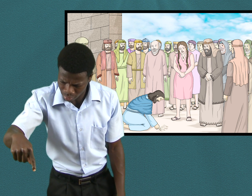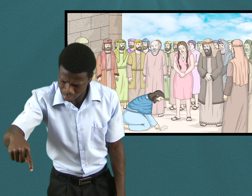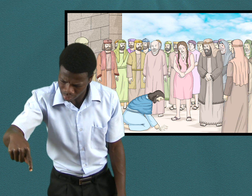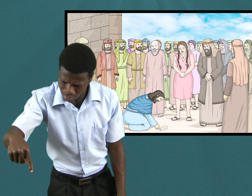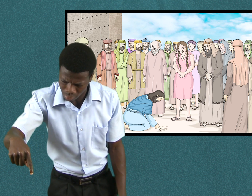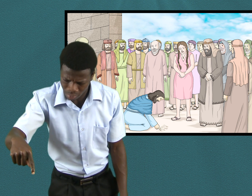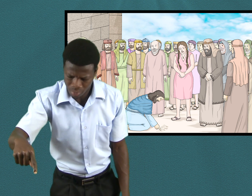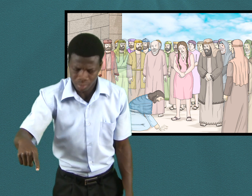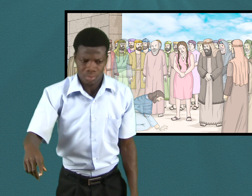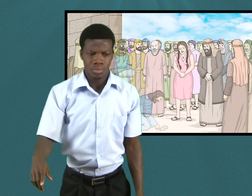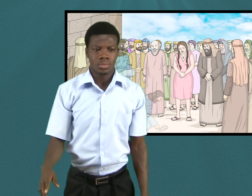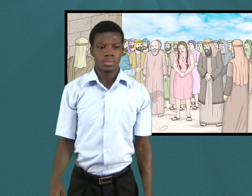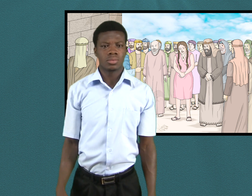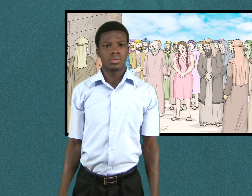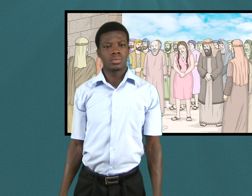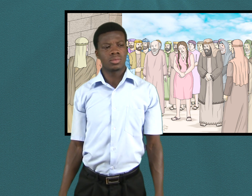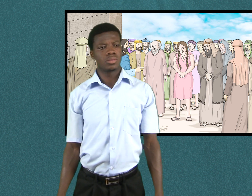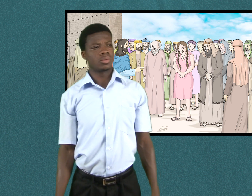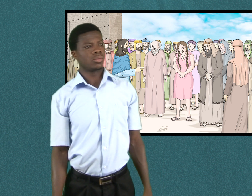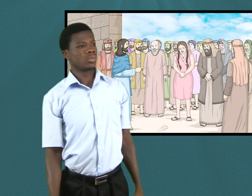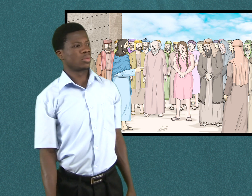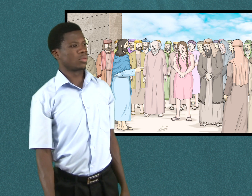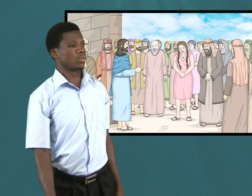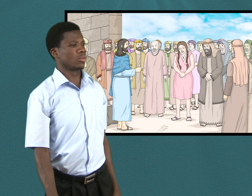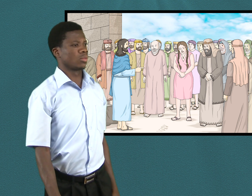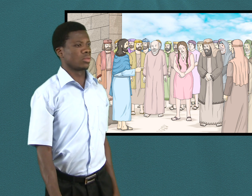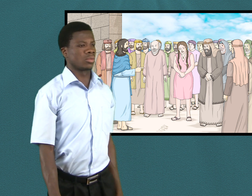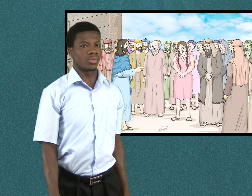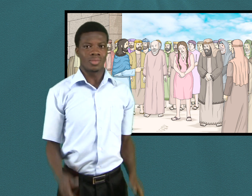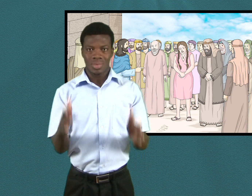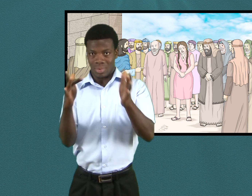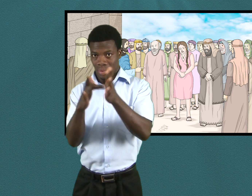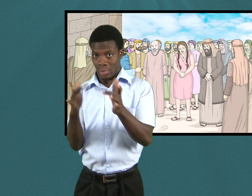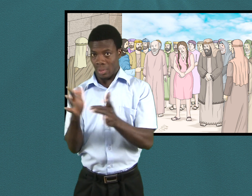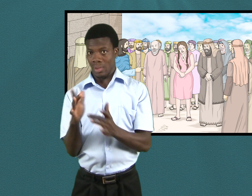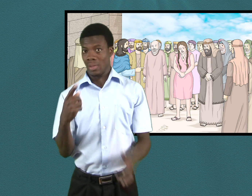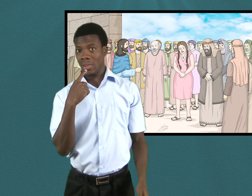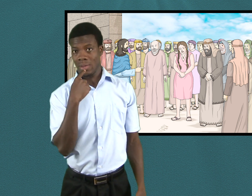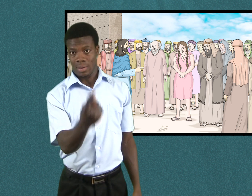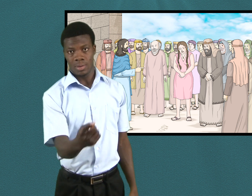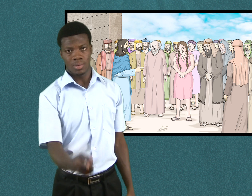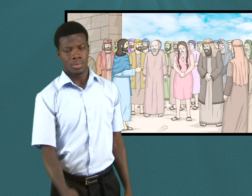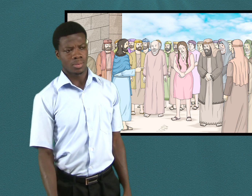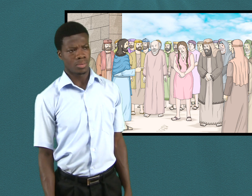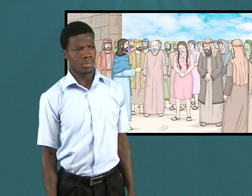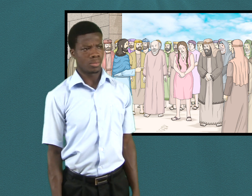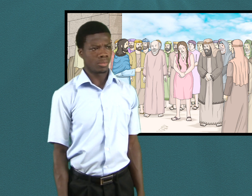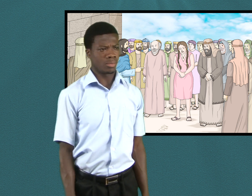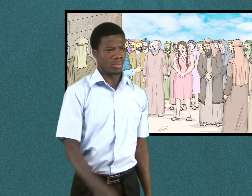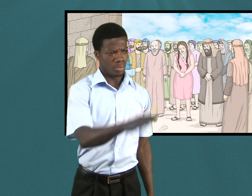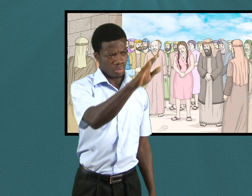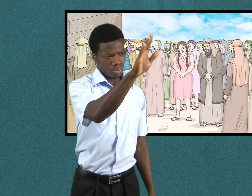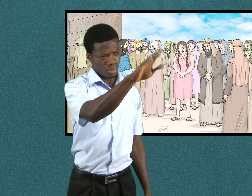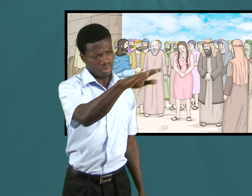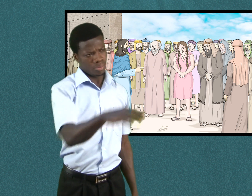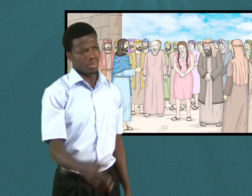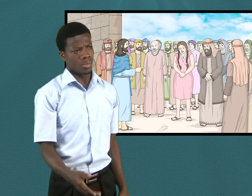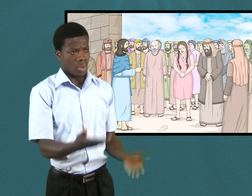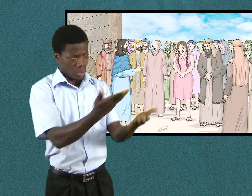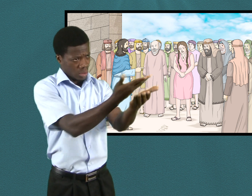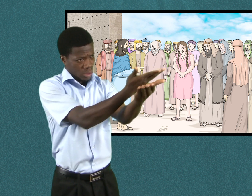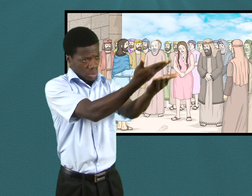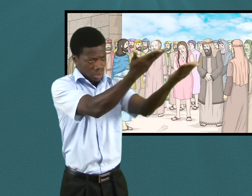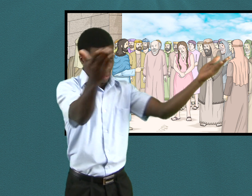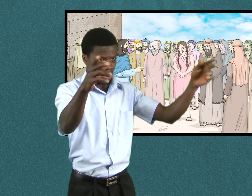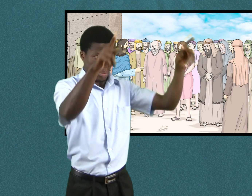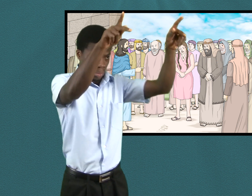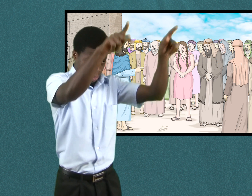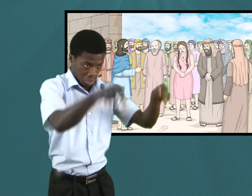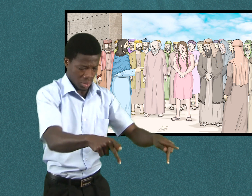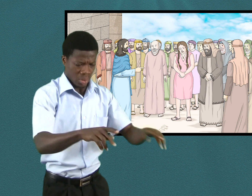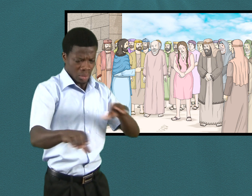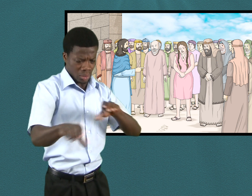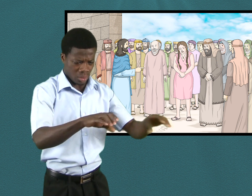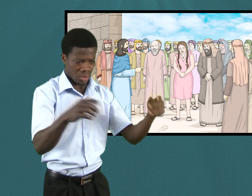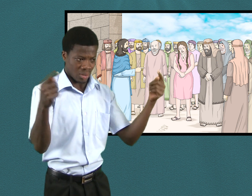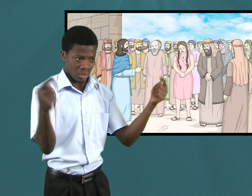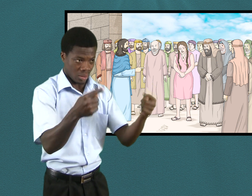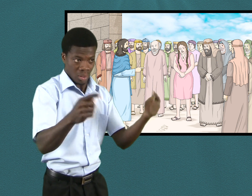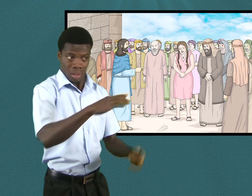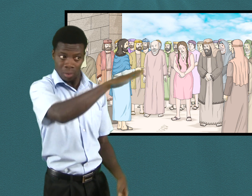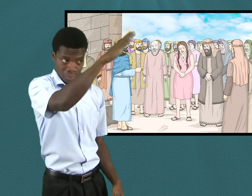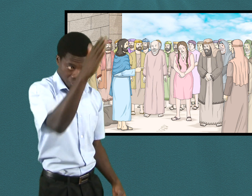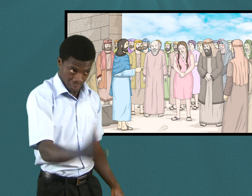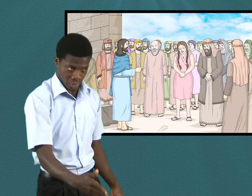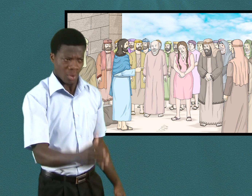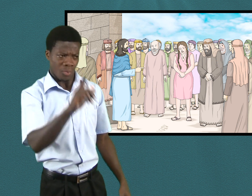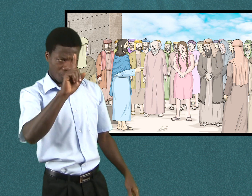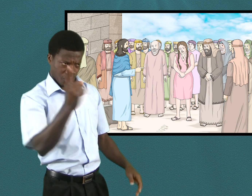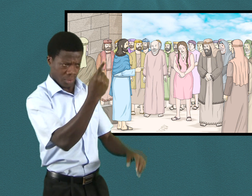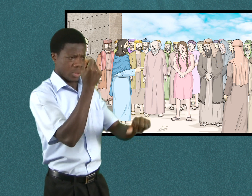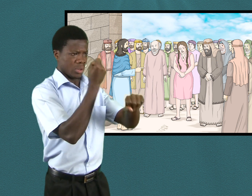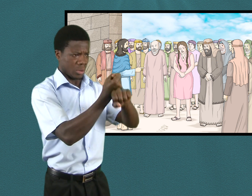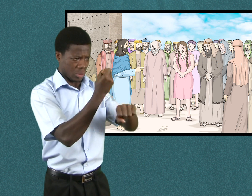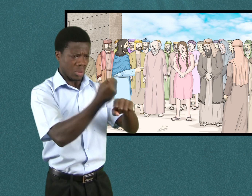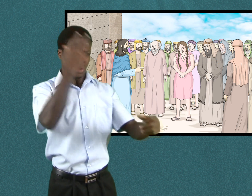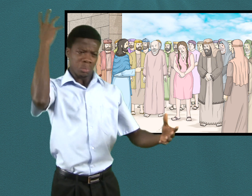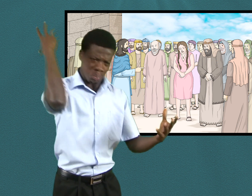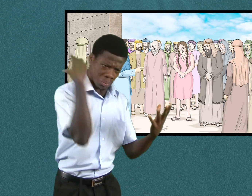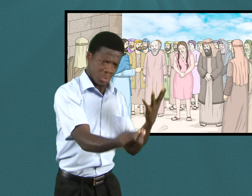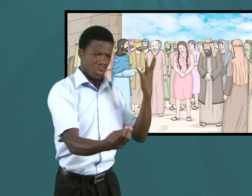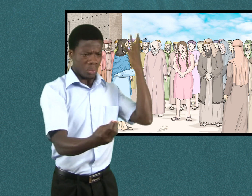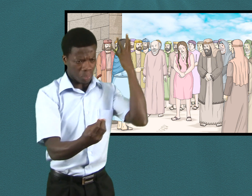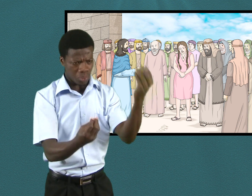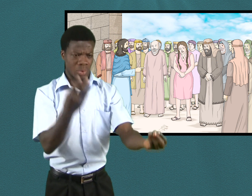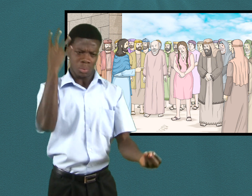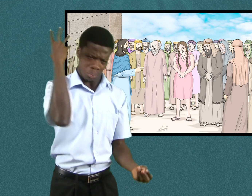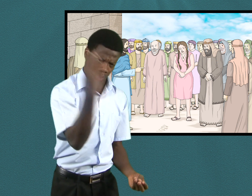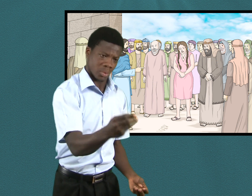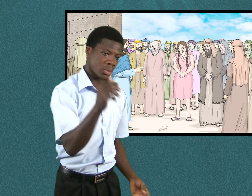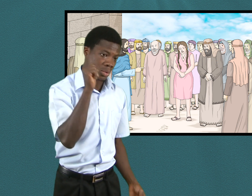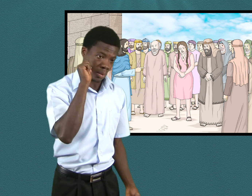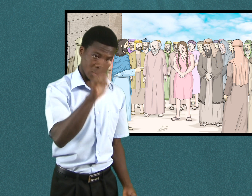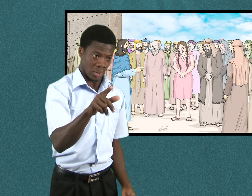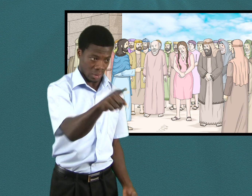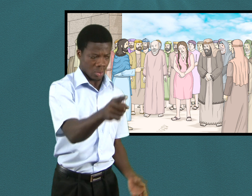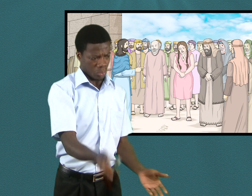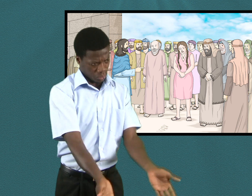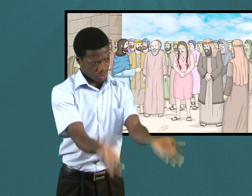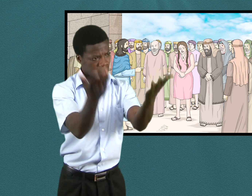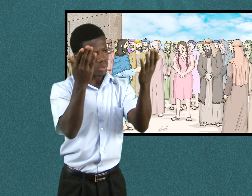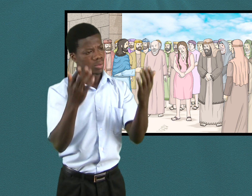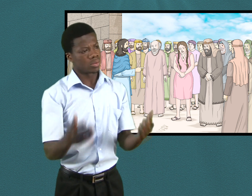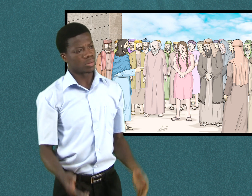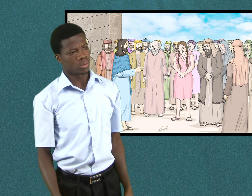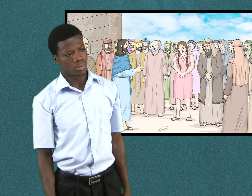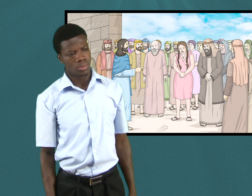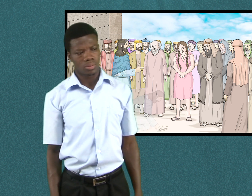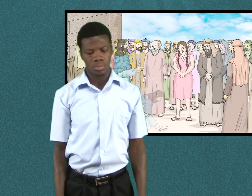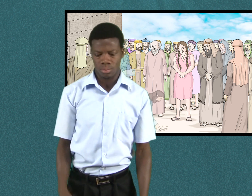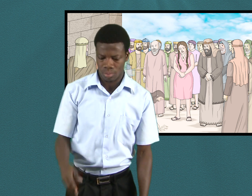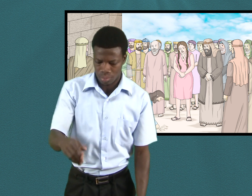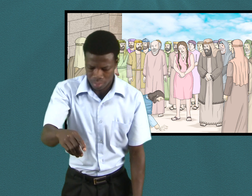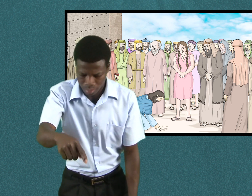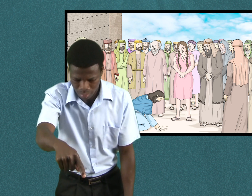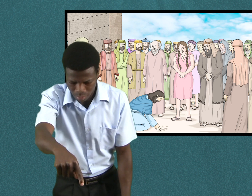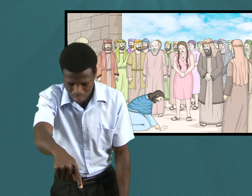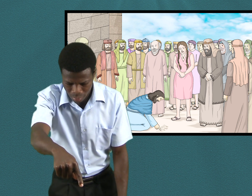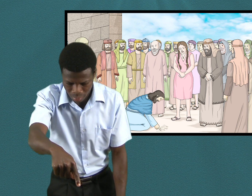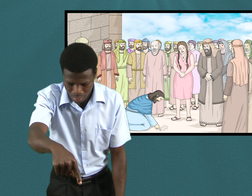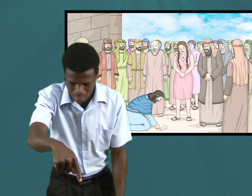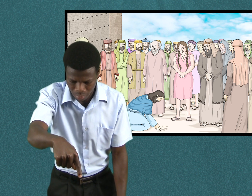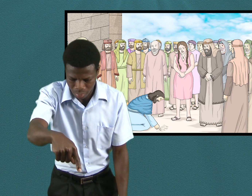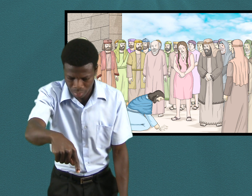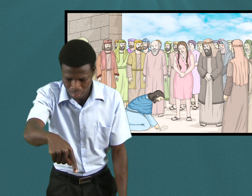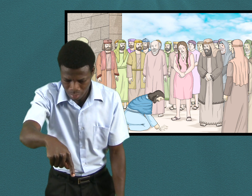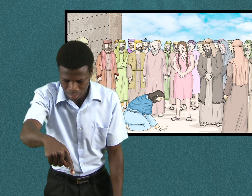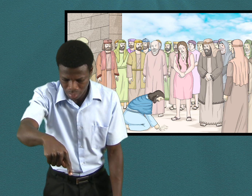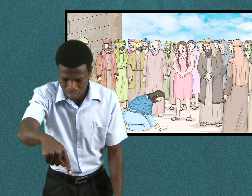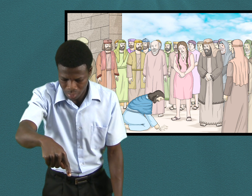When they continued to question Him, He straightened up and said to them, “Let him who is without sin among you be the first to cast a stone at her.”